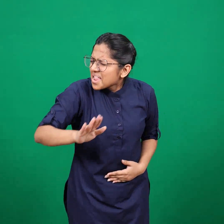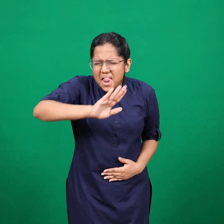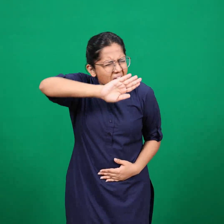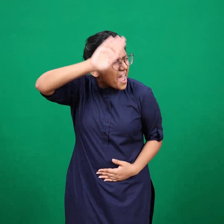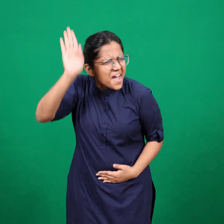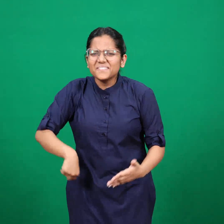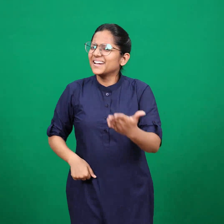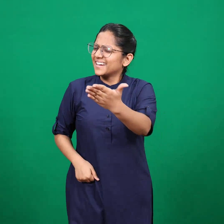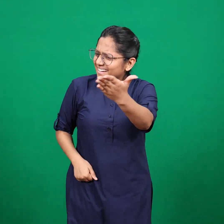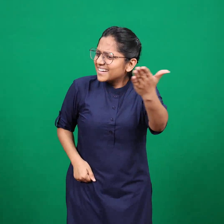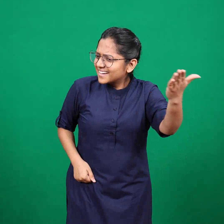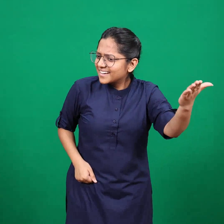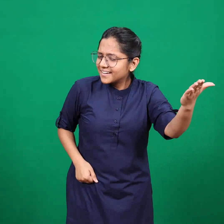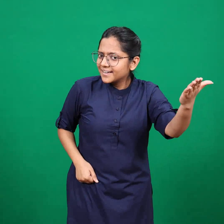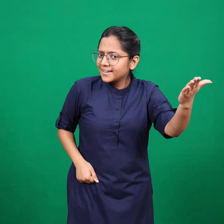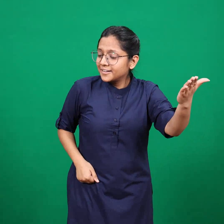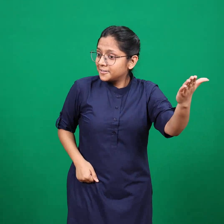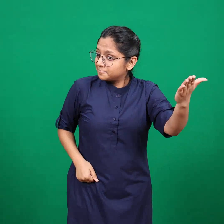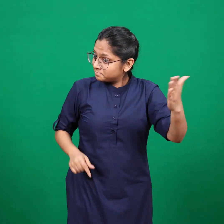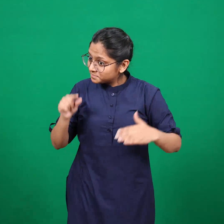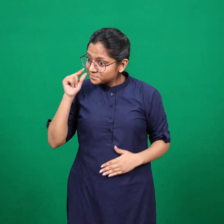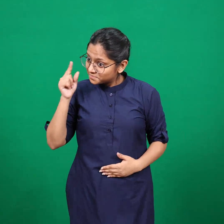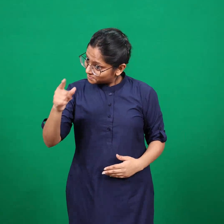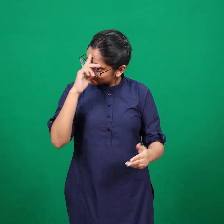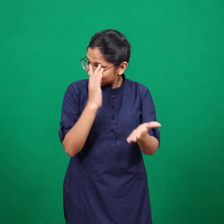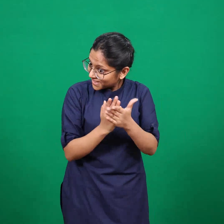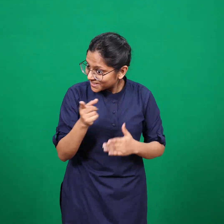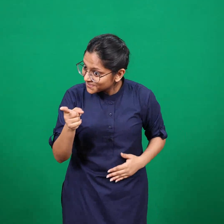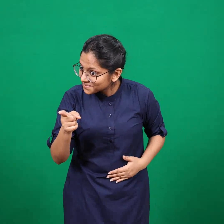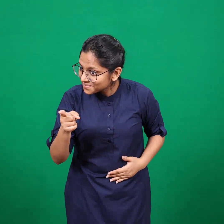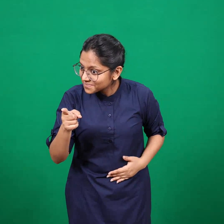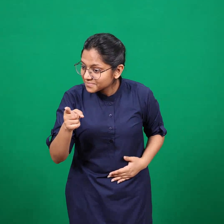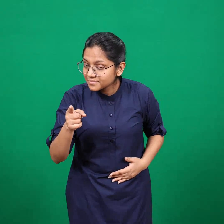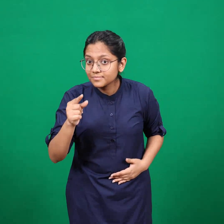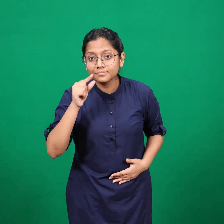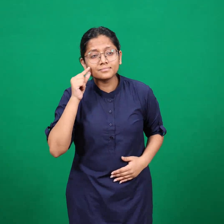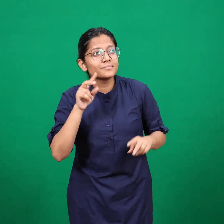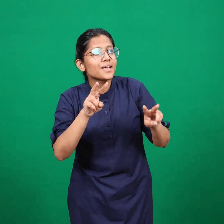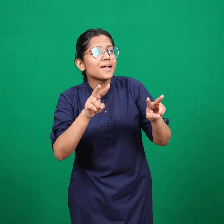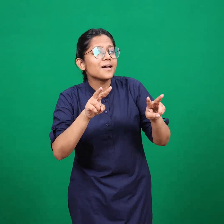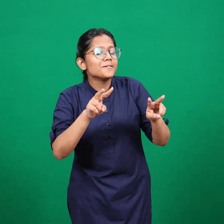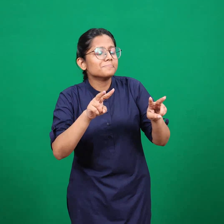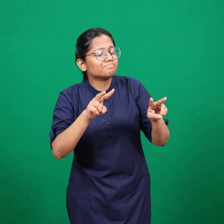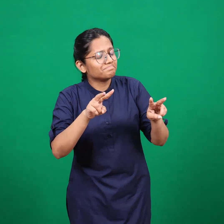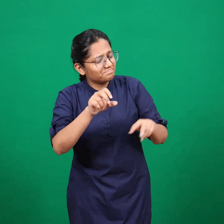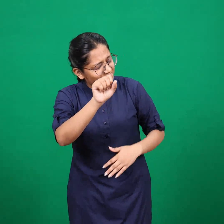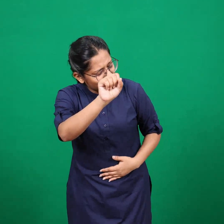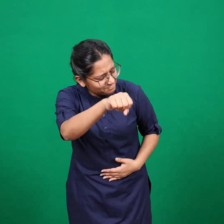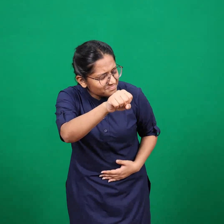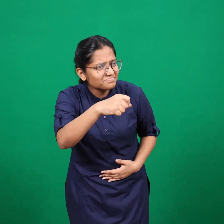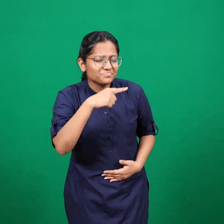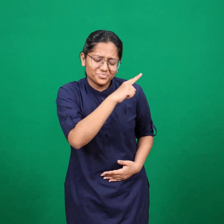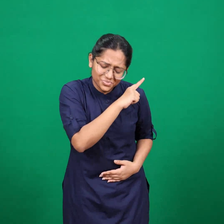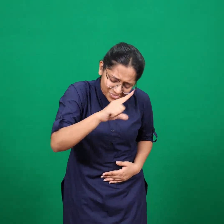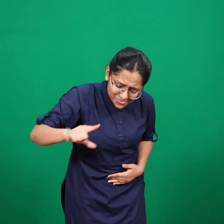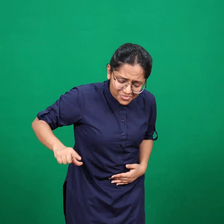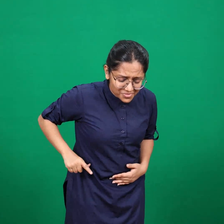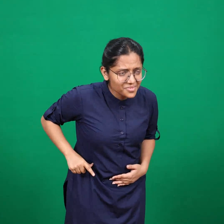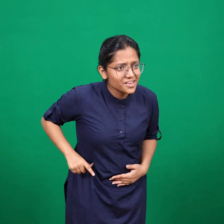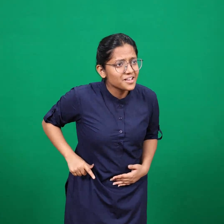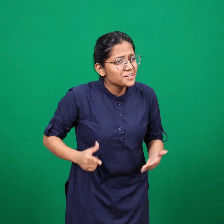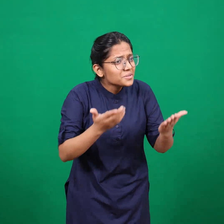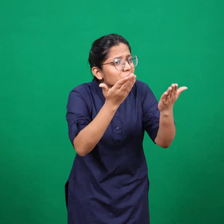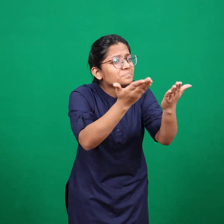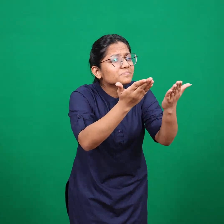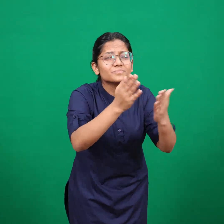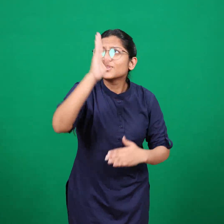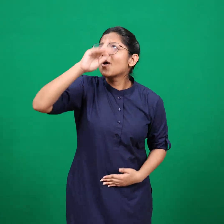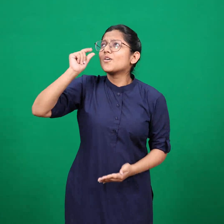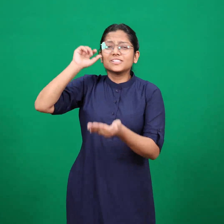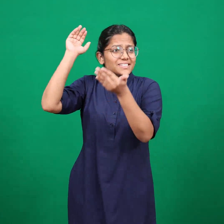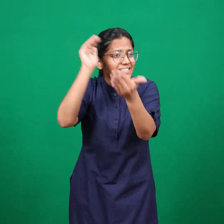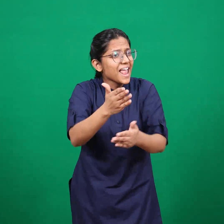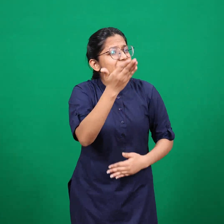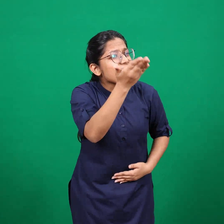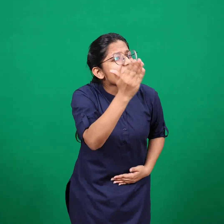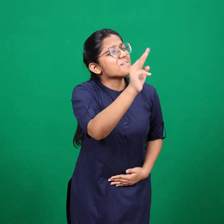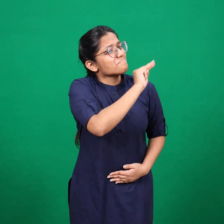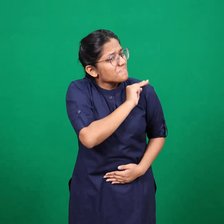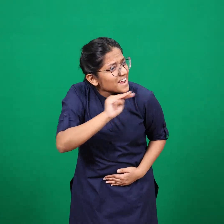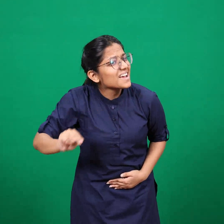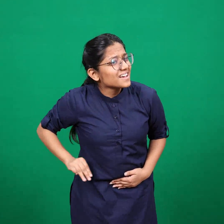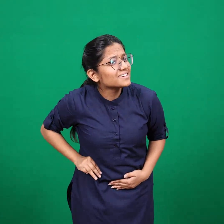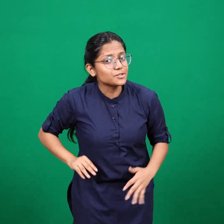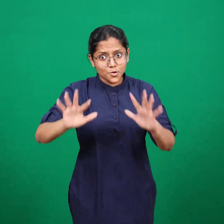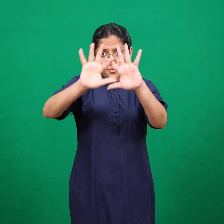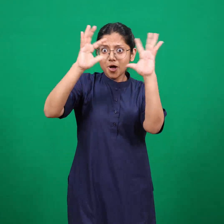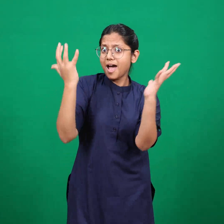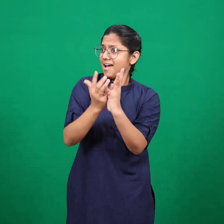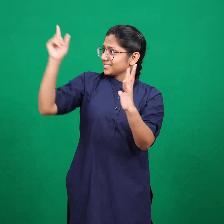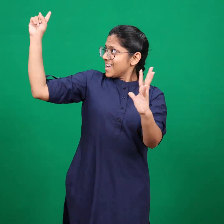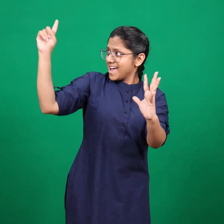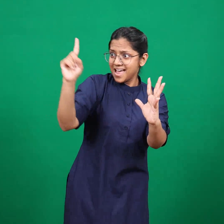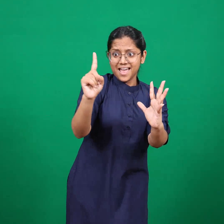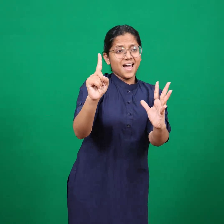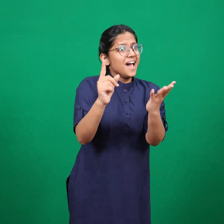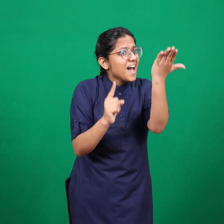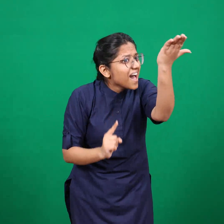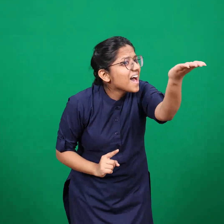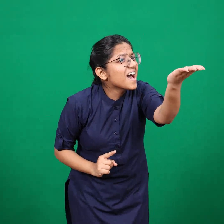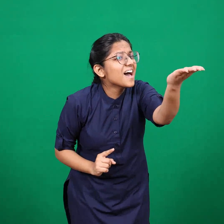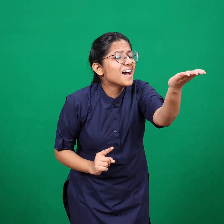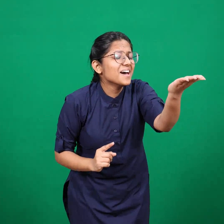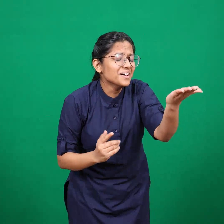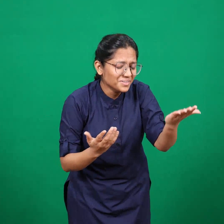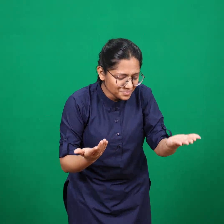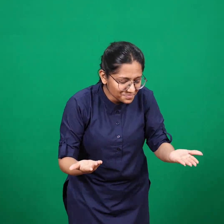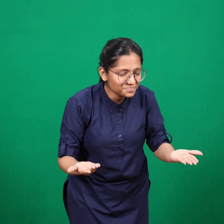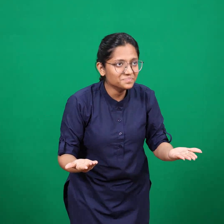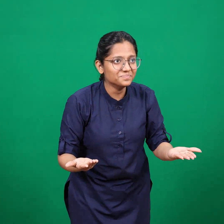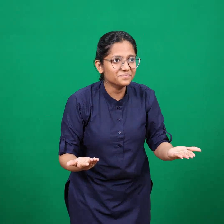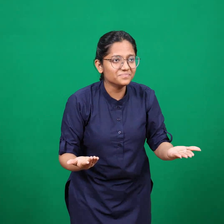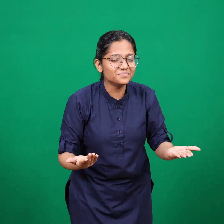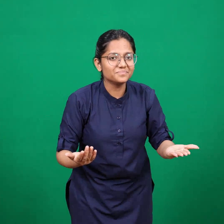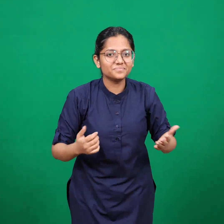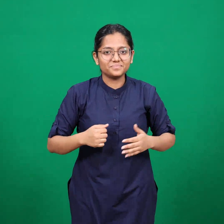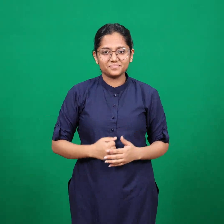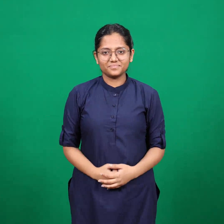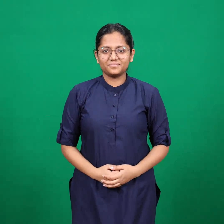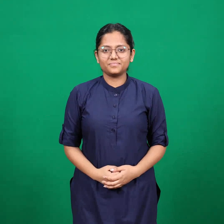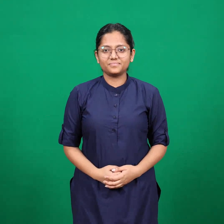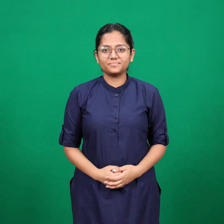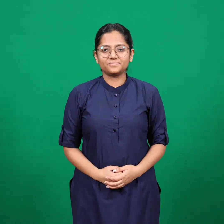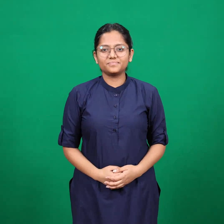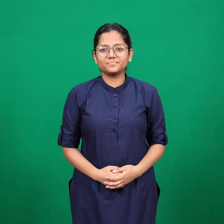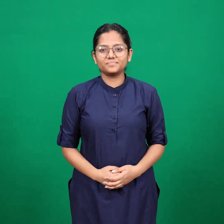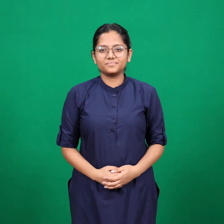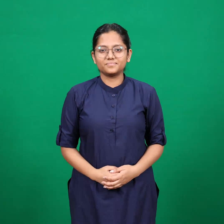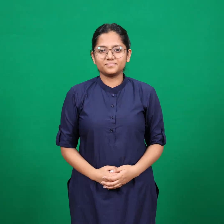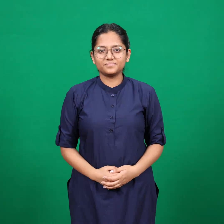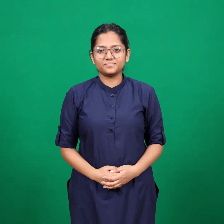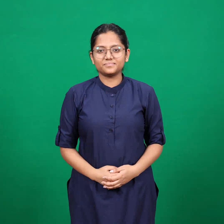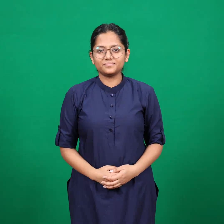"Yes, Lord," she answered, "I believe that You are the Christ, the Son of God, who was to come into the world."